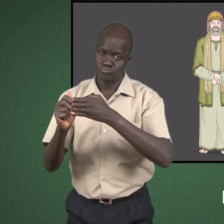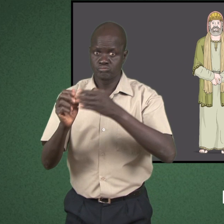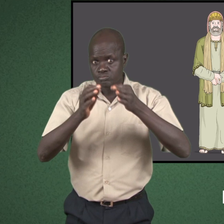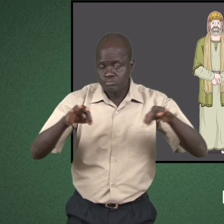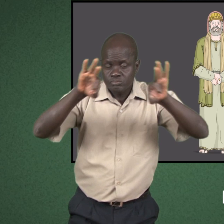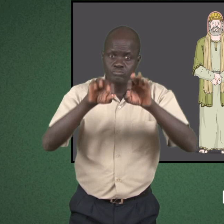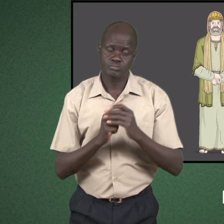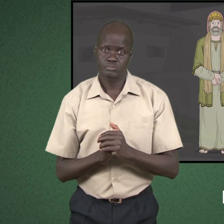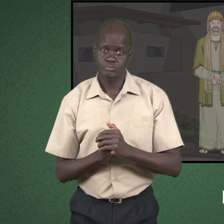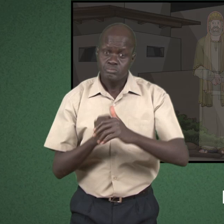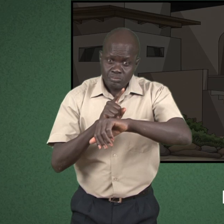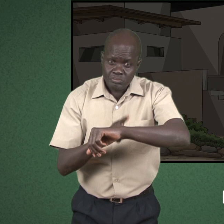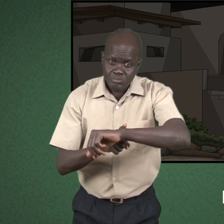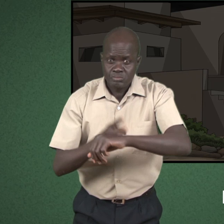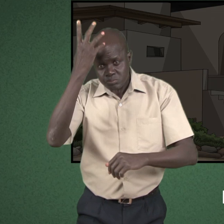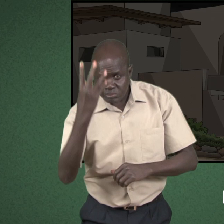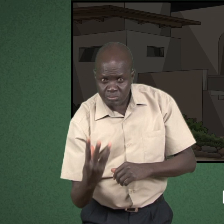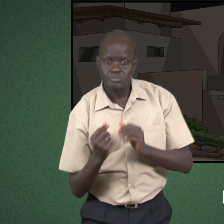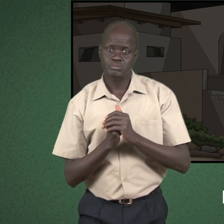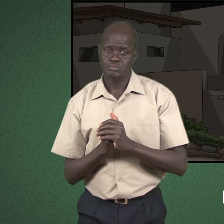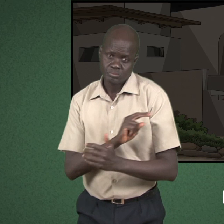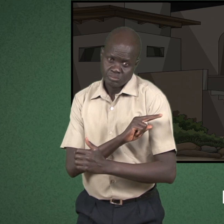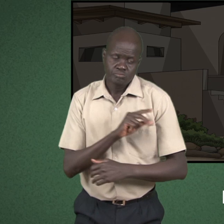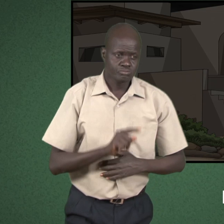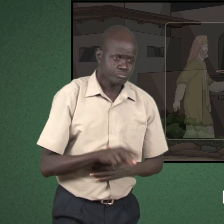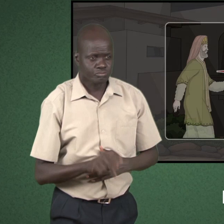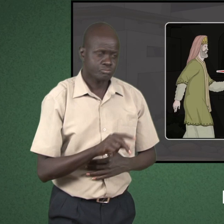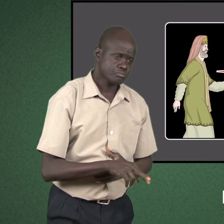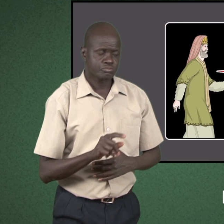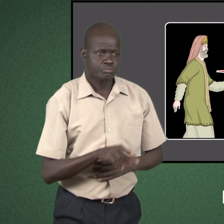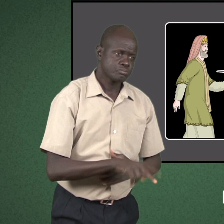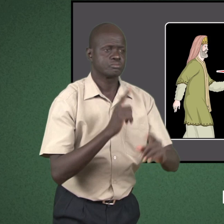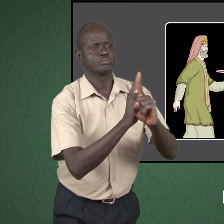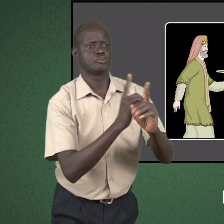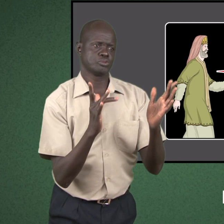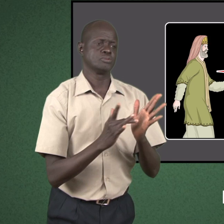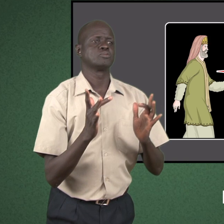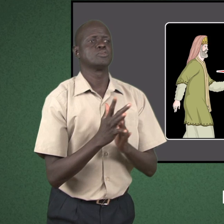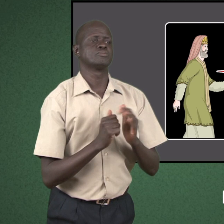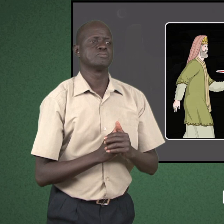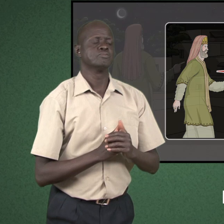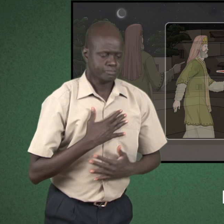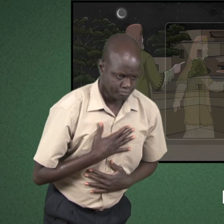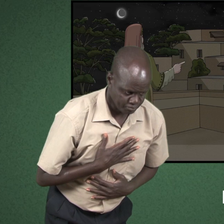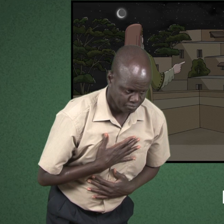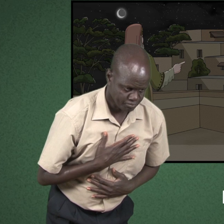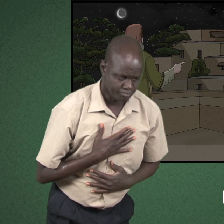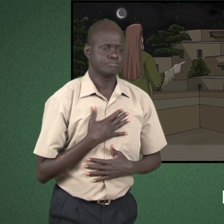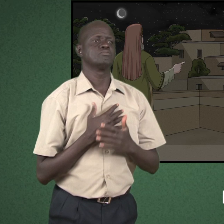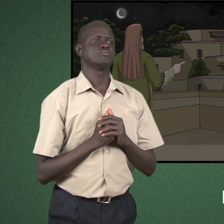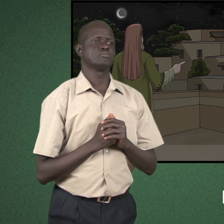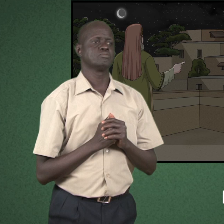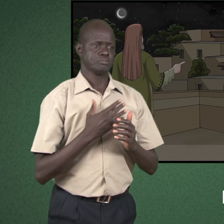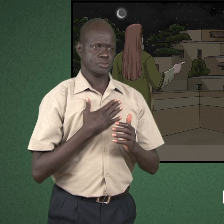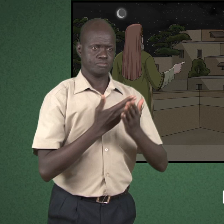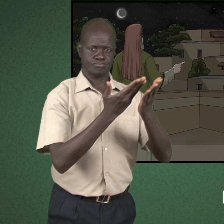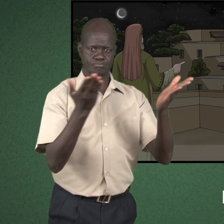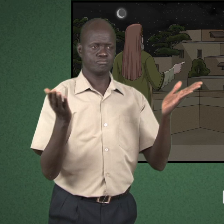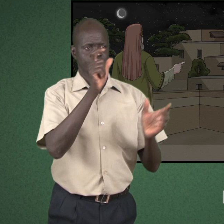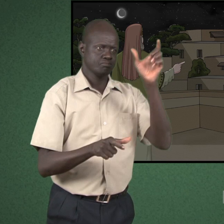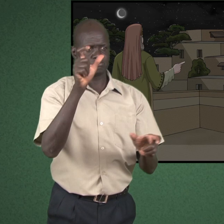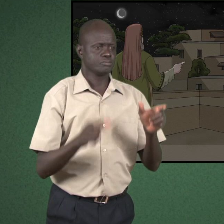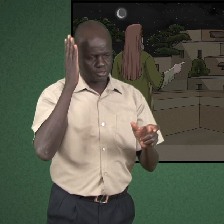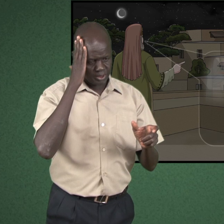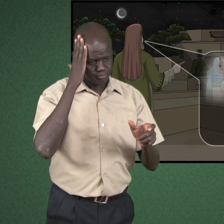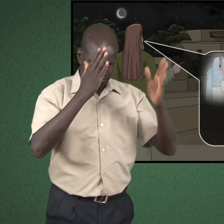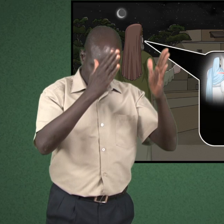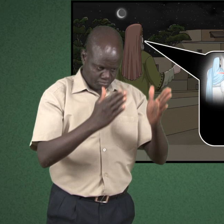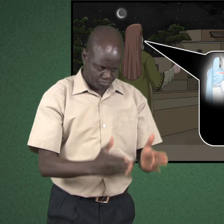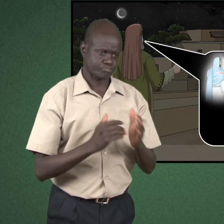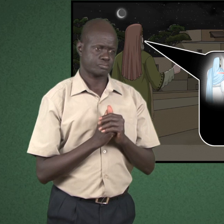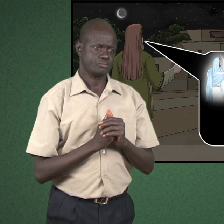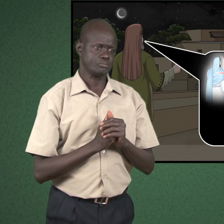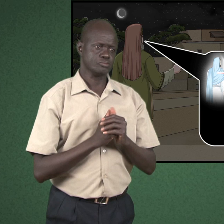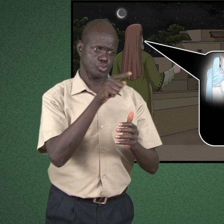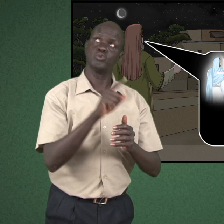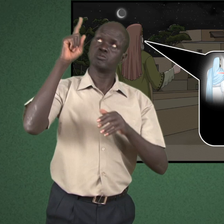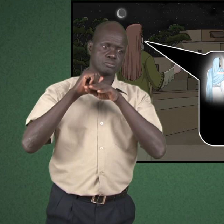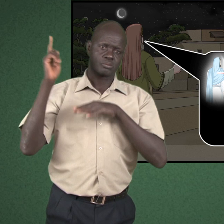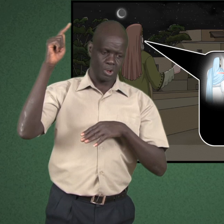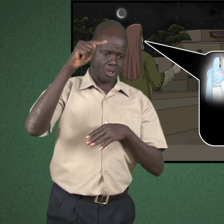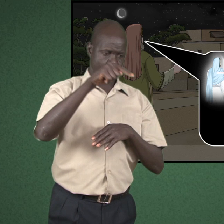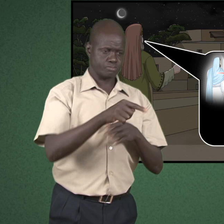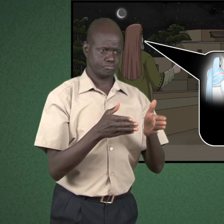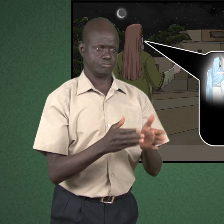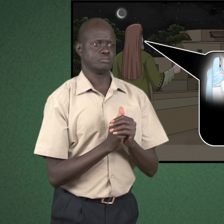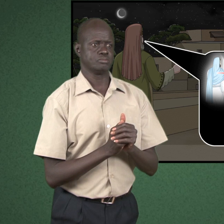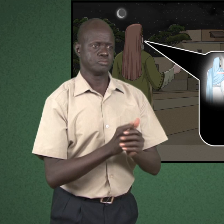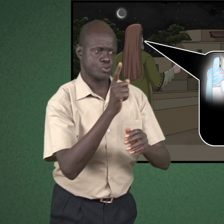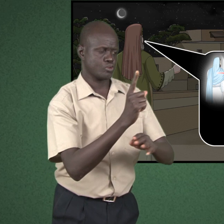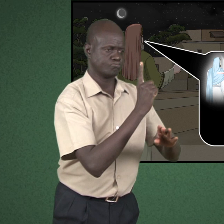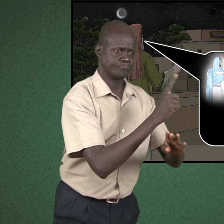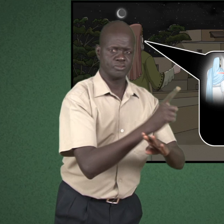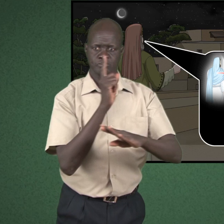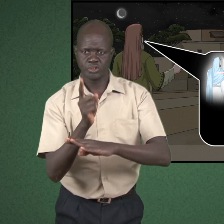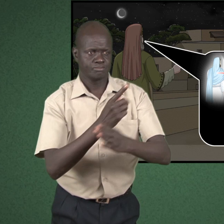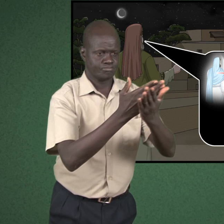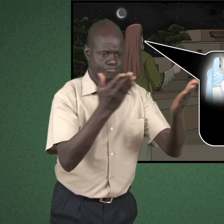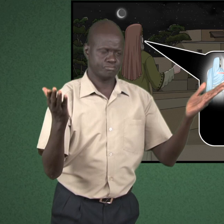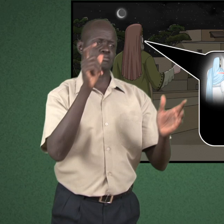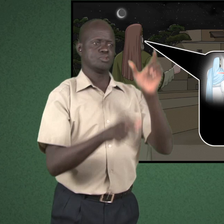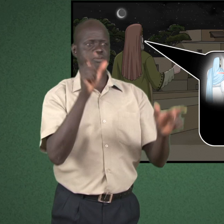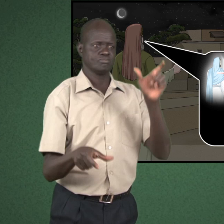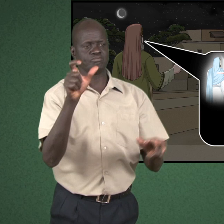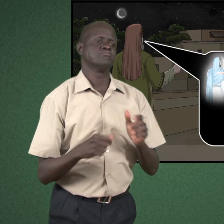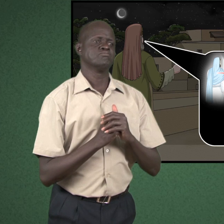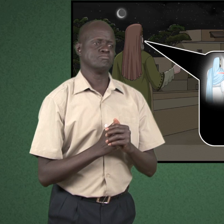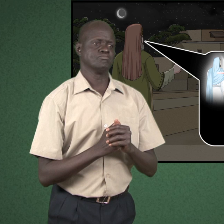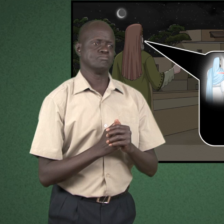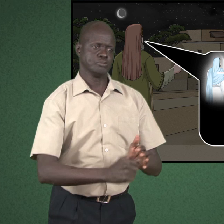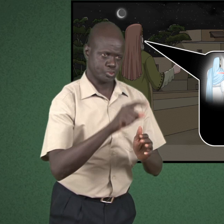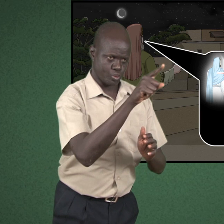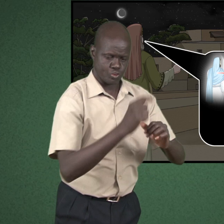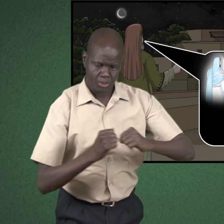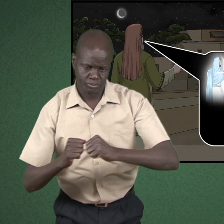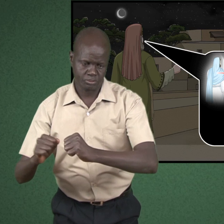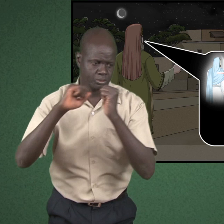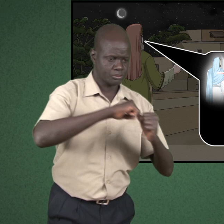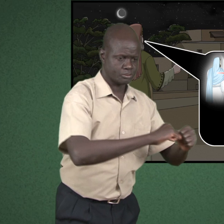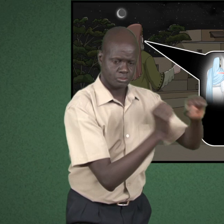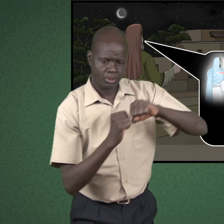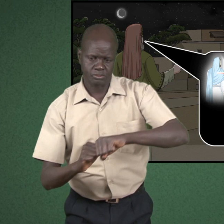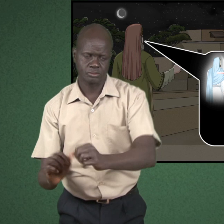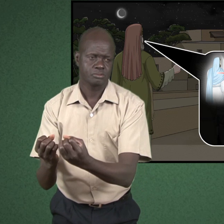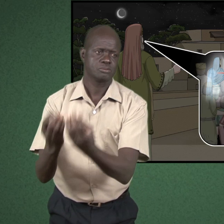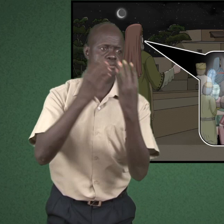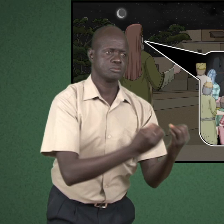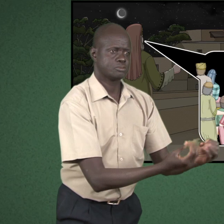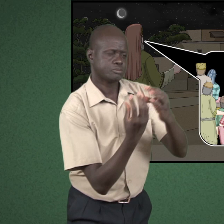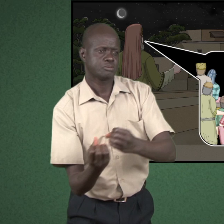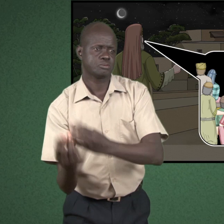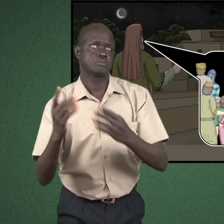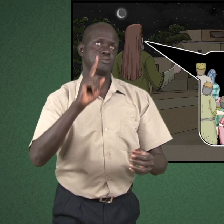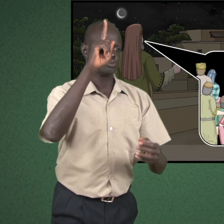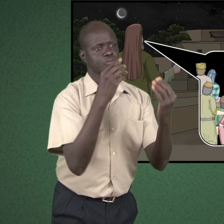He came to Jesus at night and said, “Rabbi, we know that You are a teacher who has come from God.